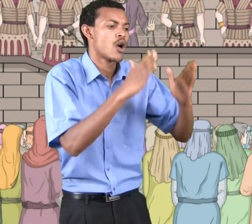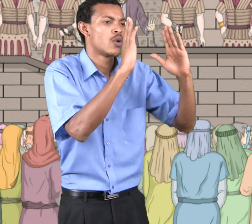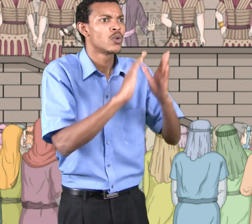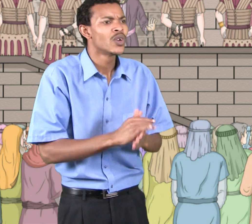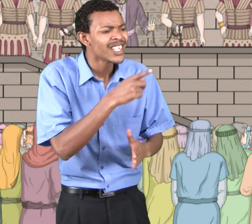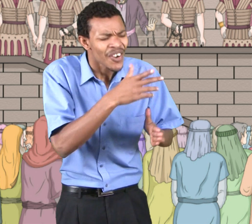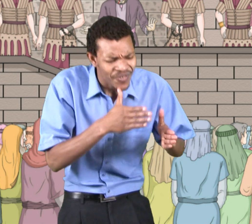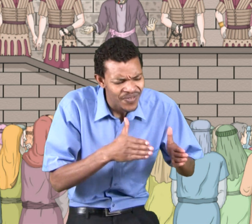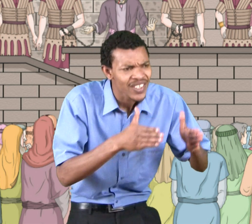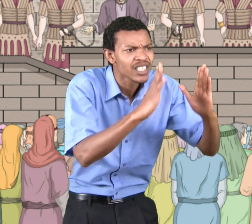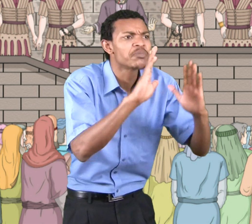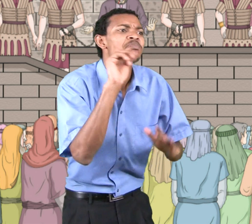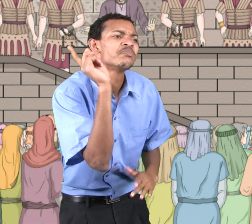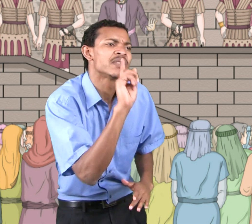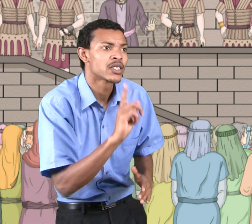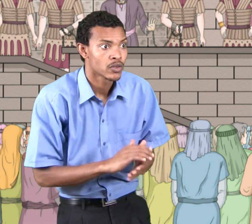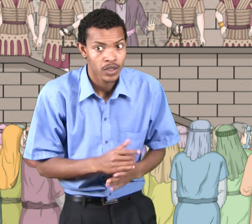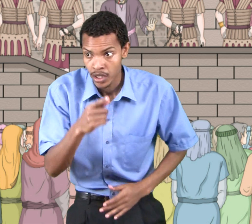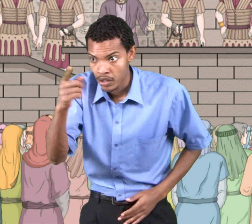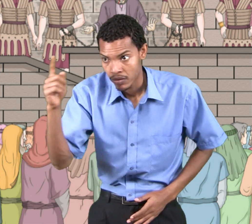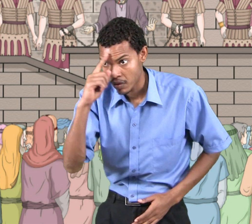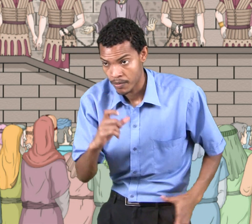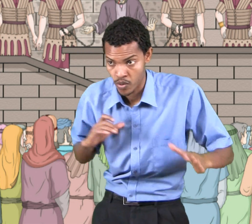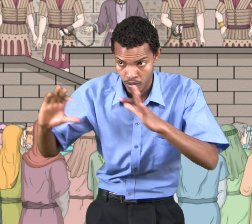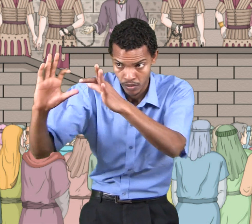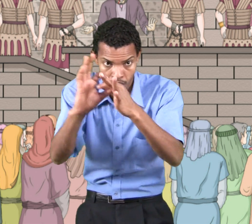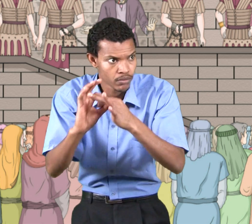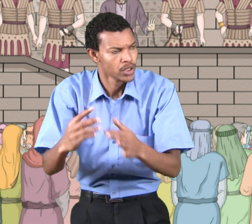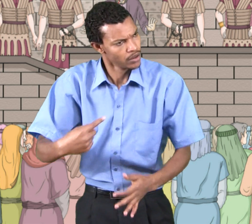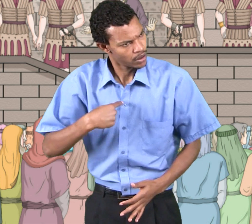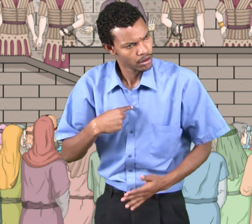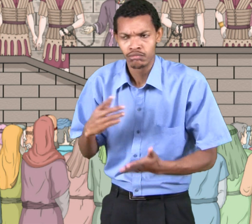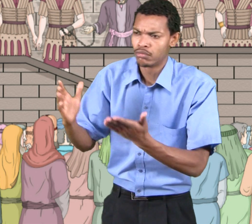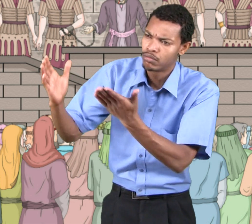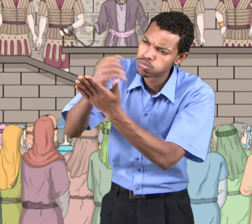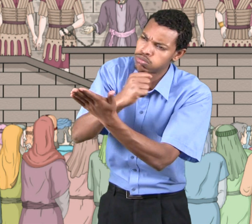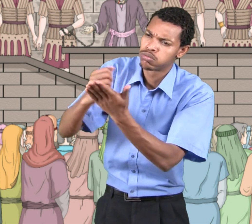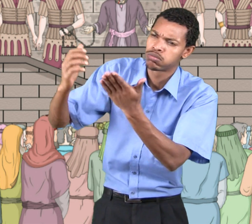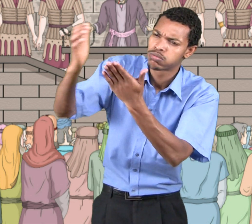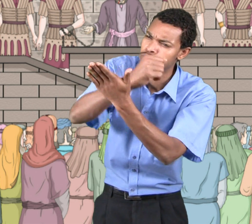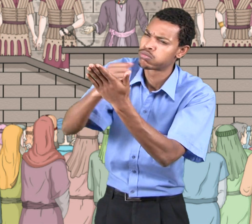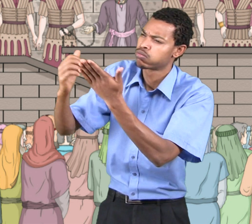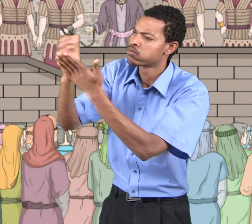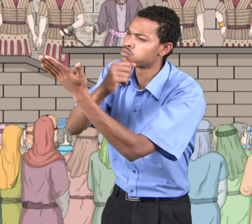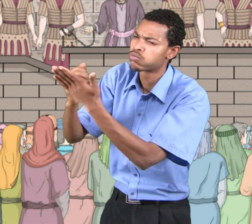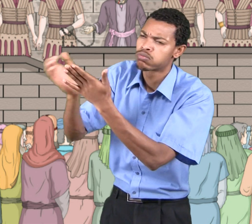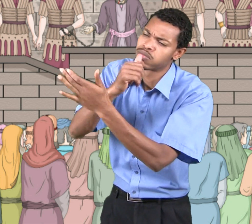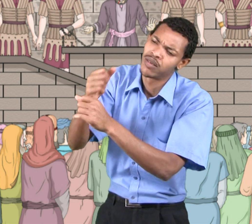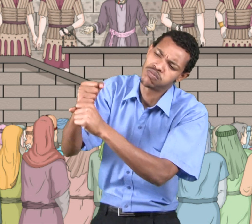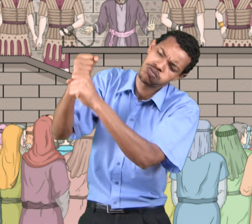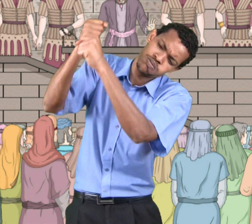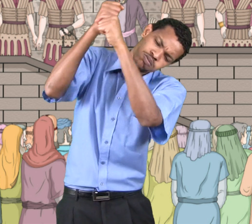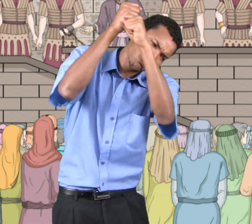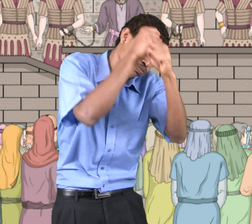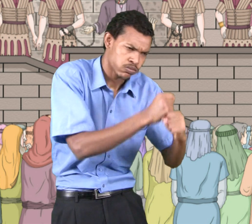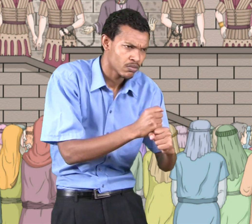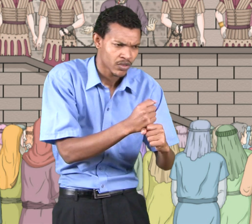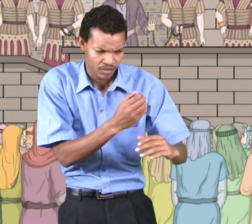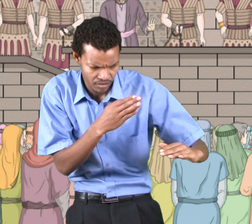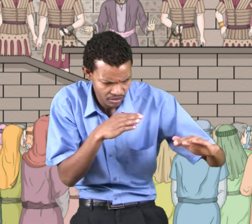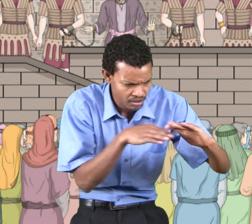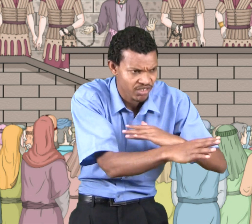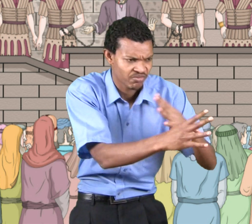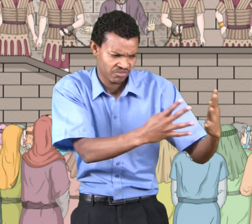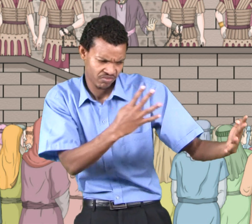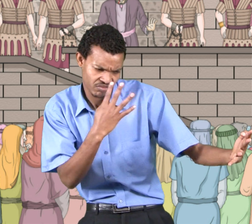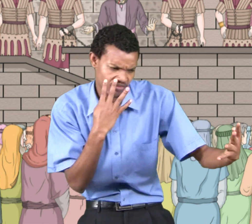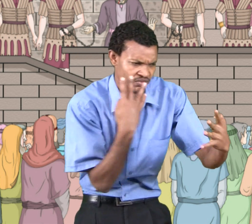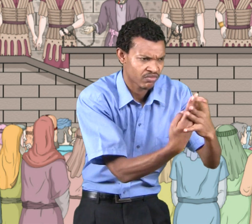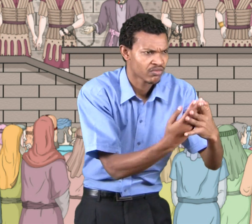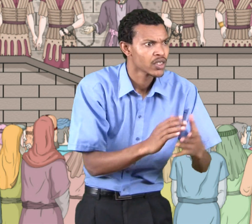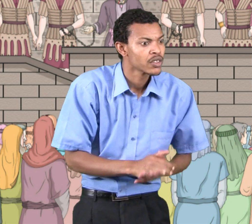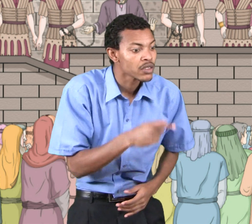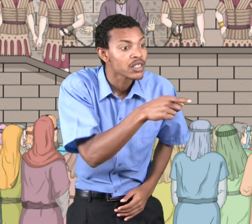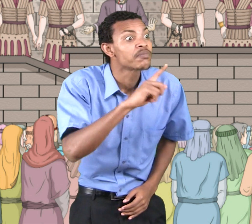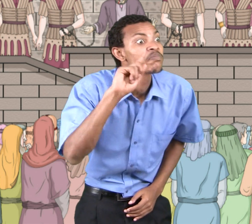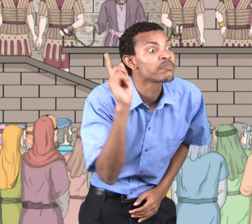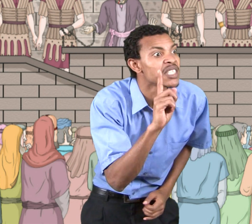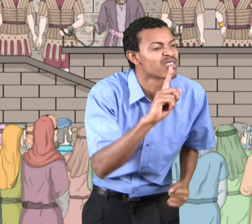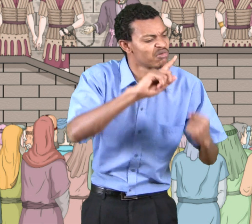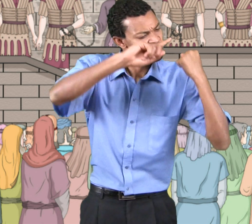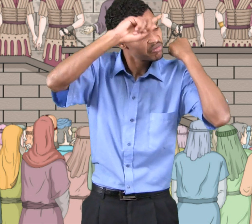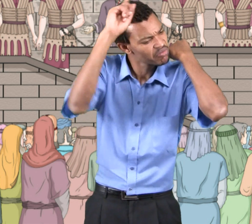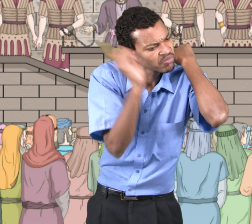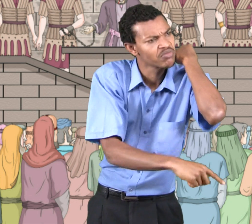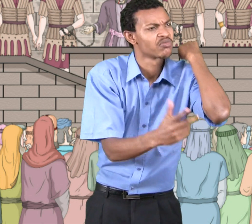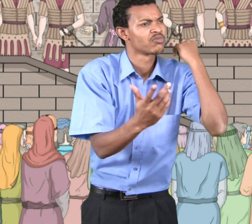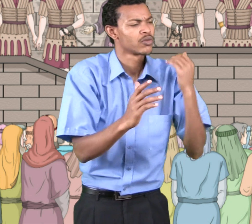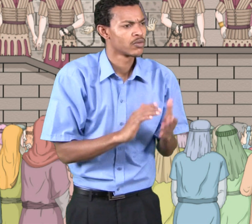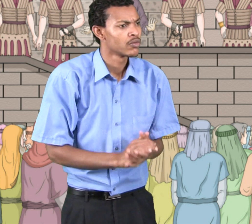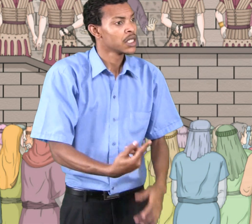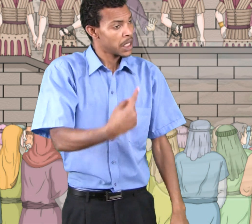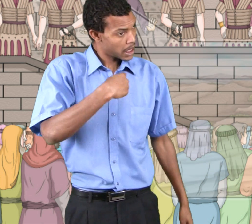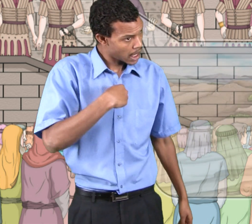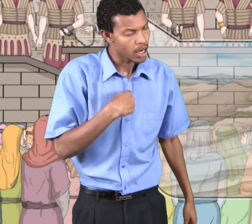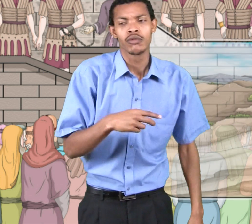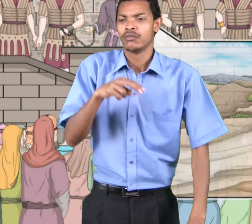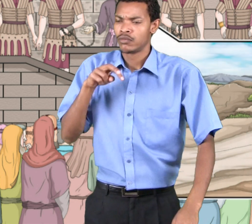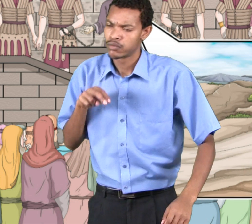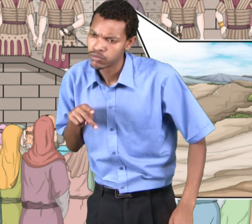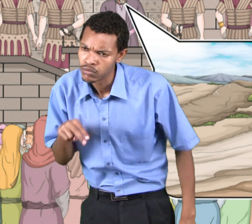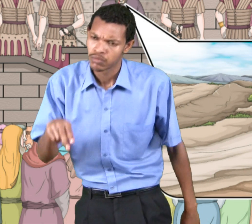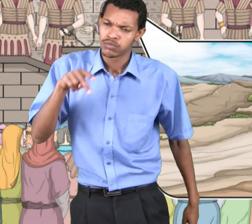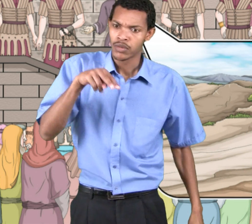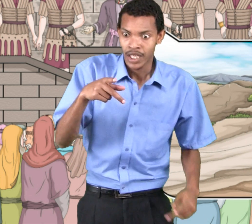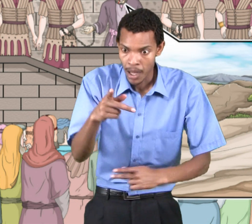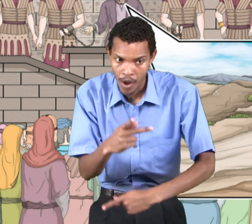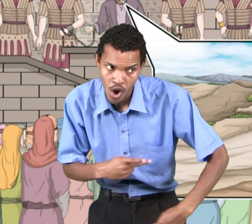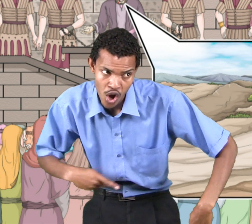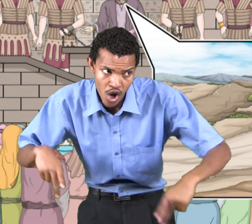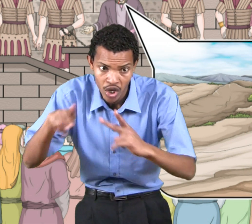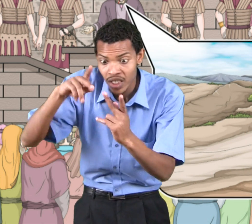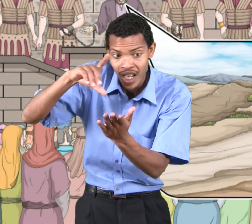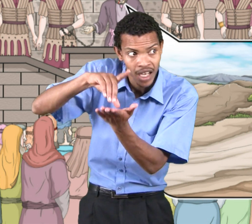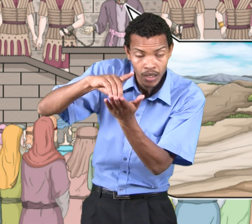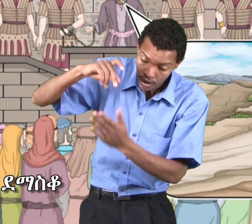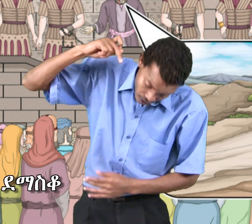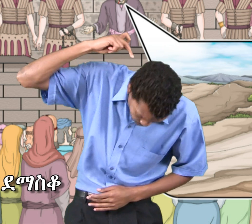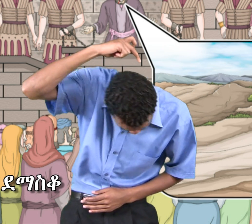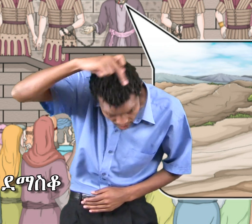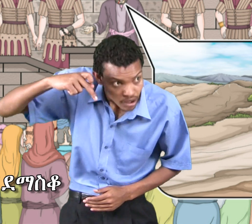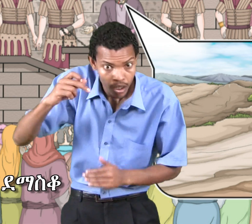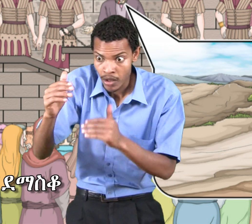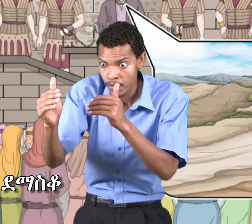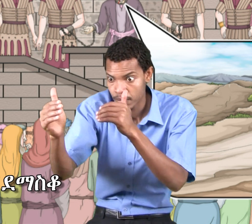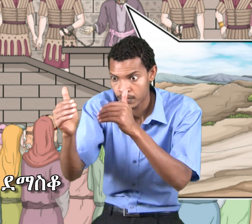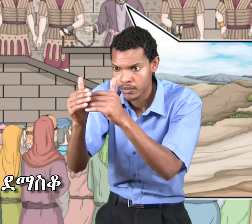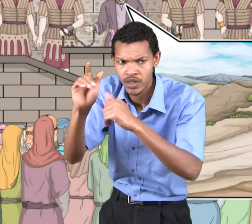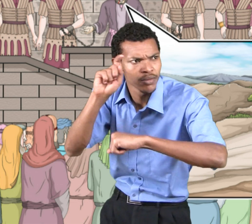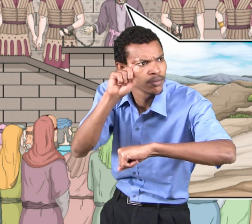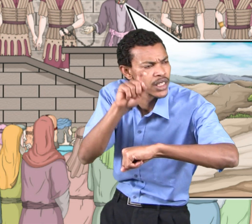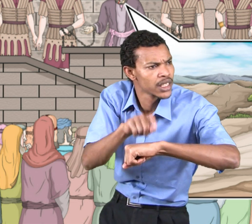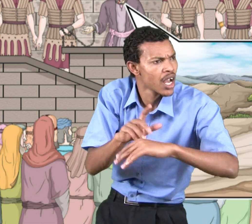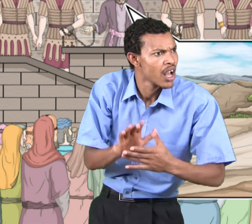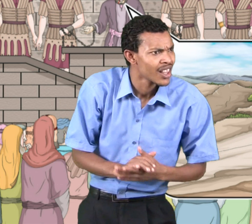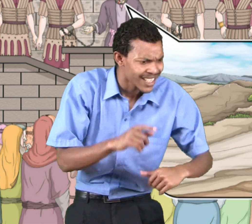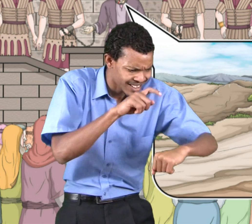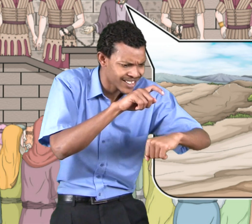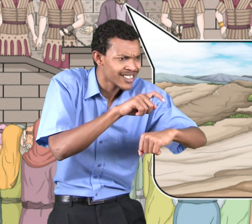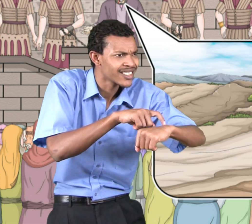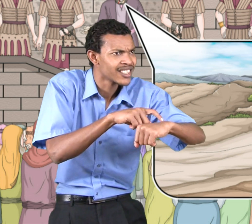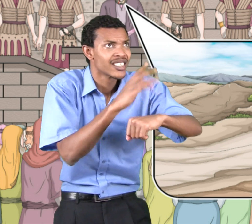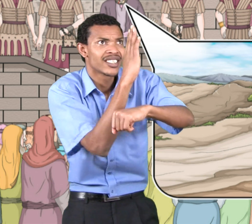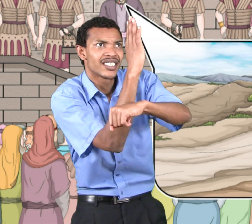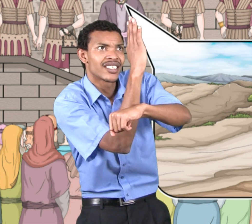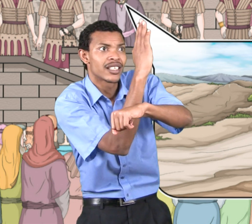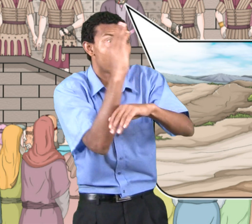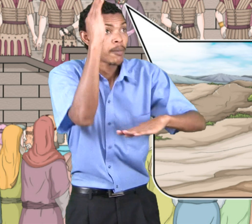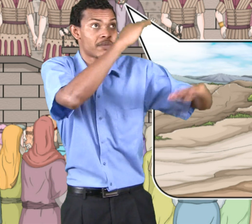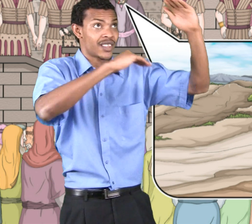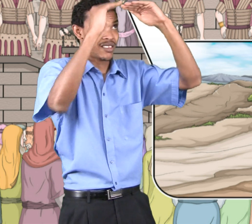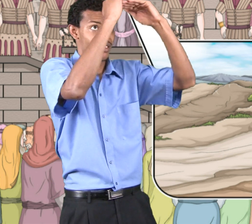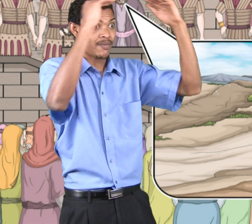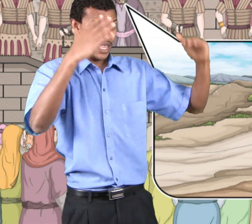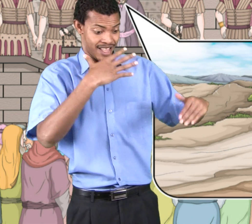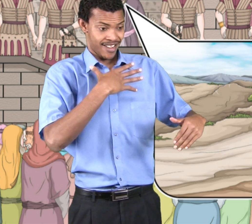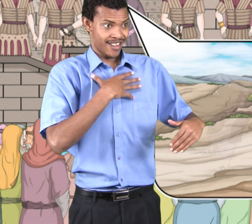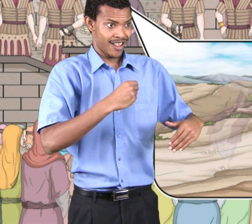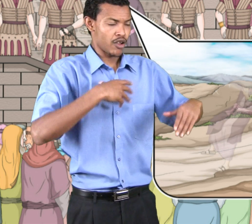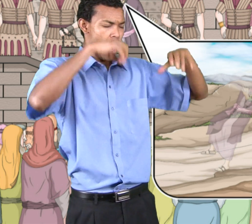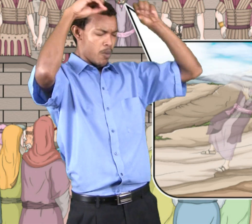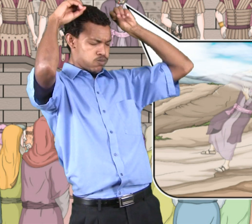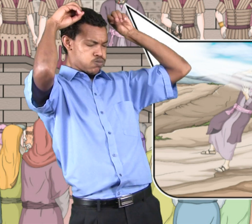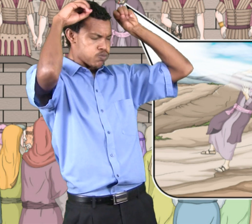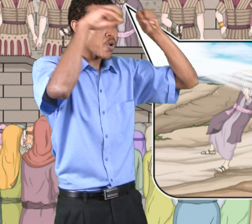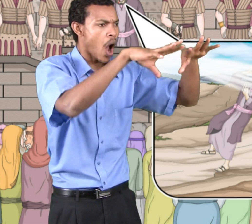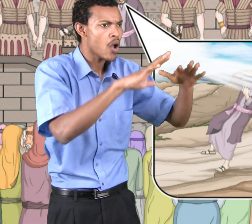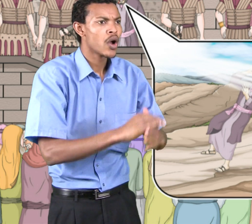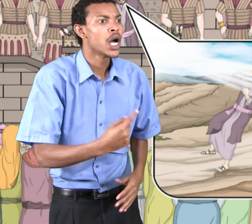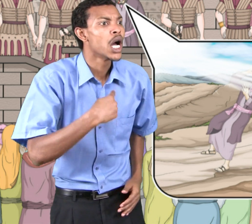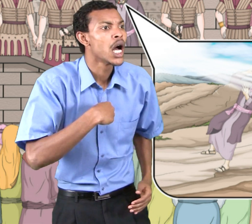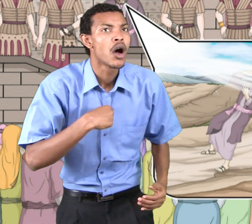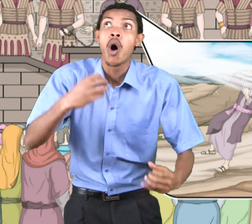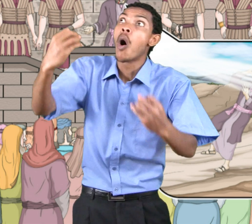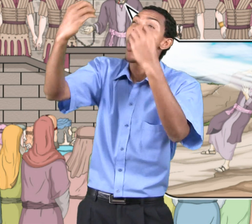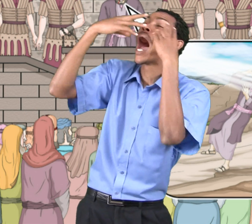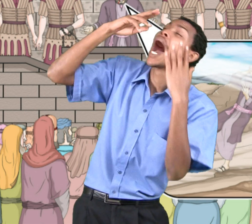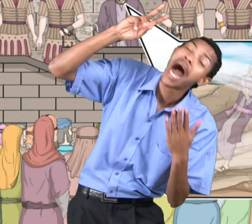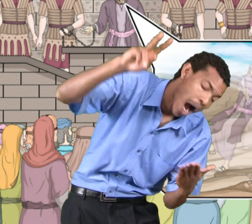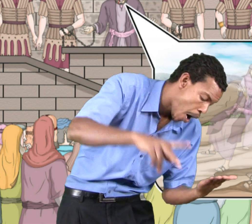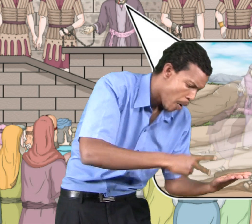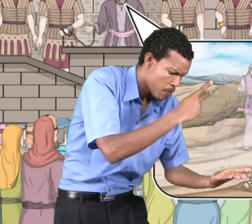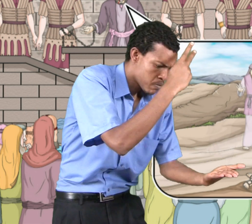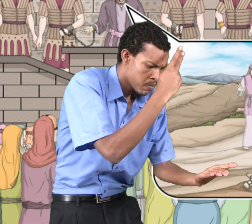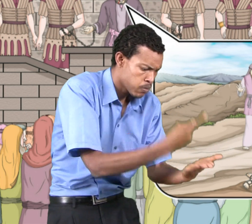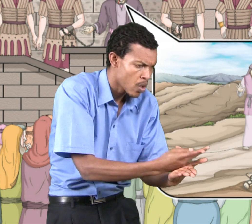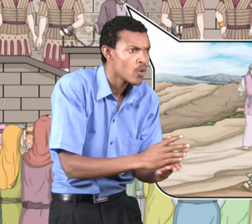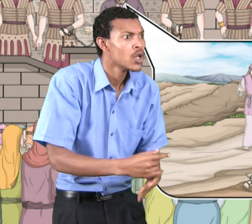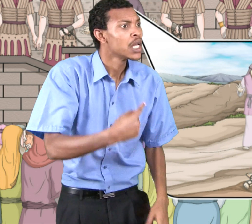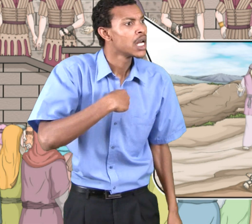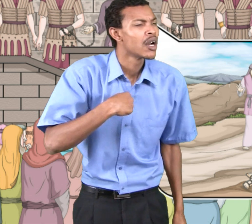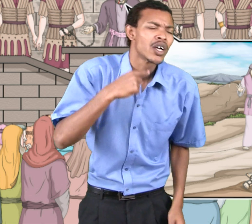About noon as I was approaching Damascus, suddenly a bright light from heaven flashed around me.